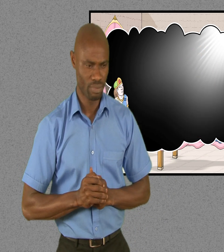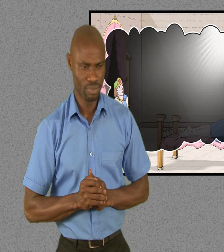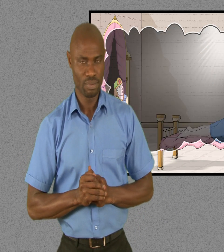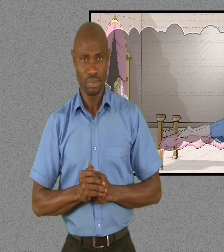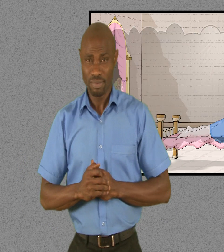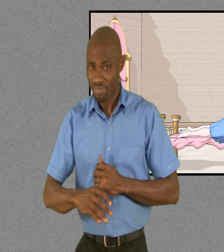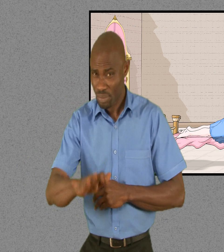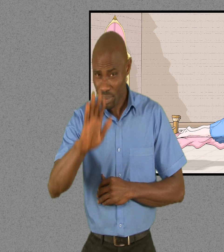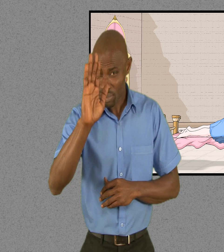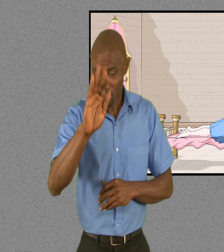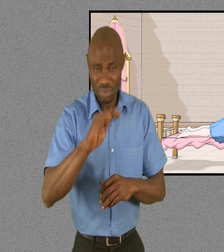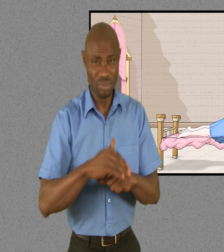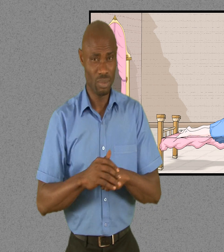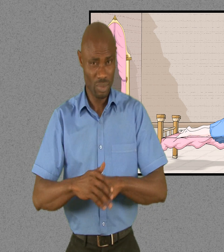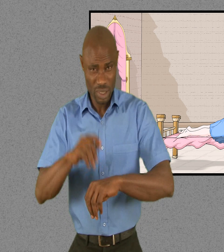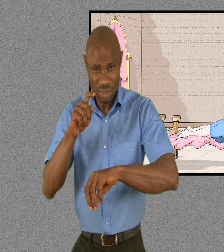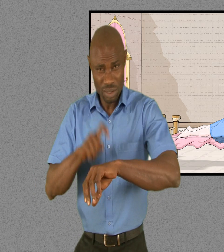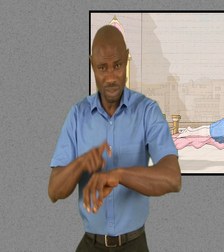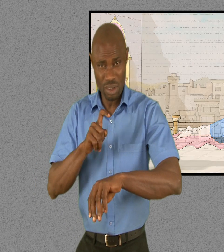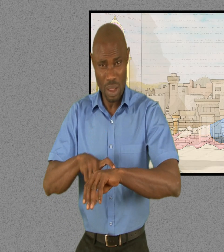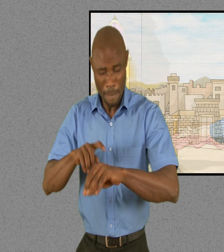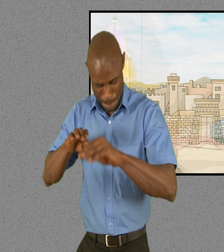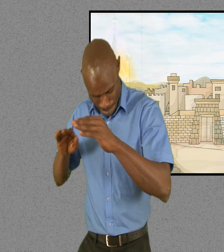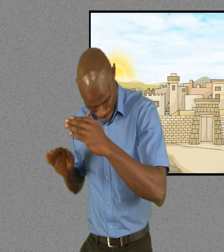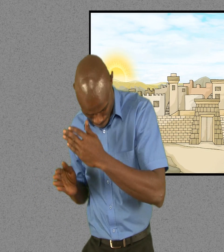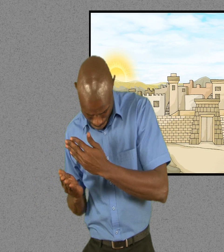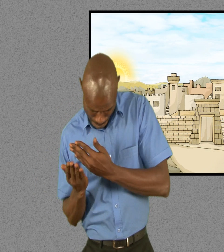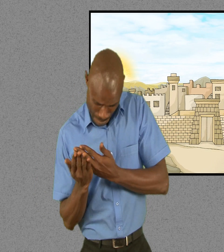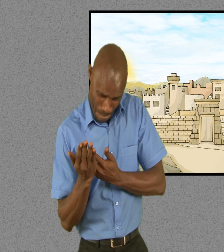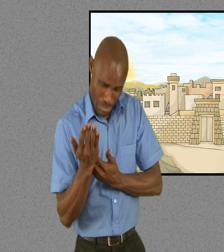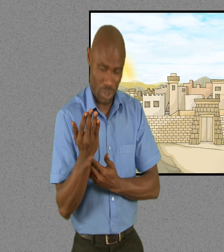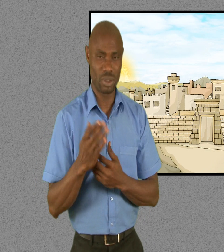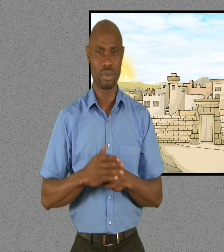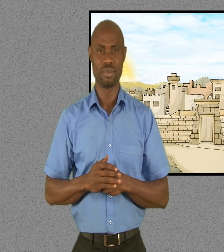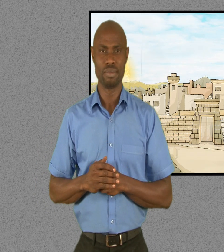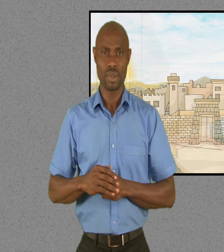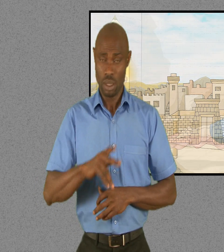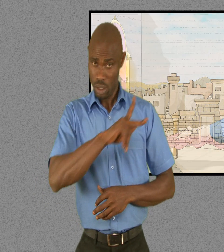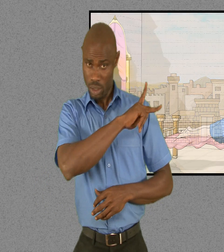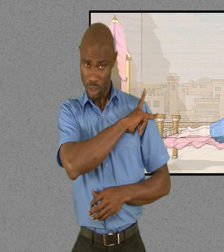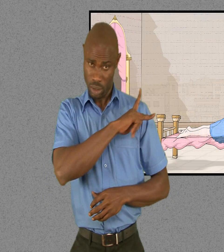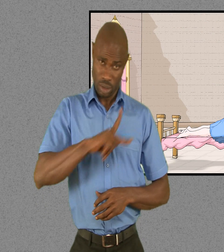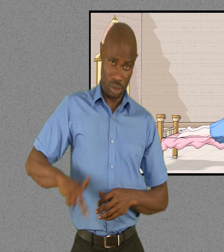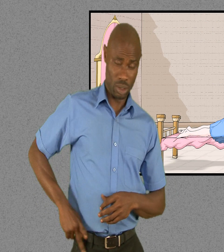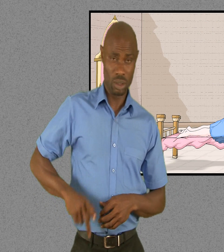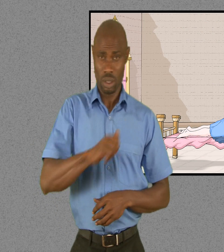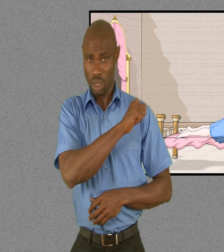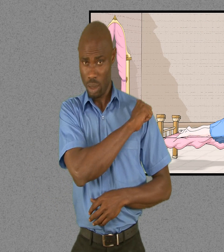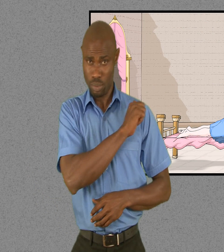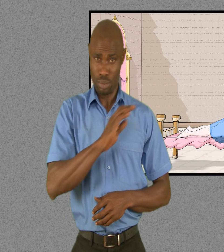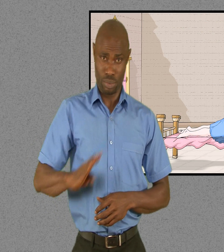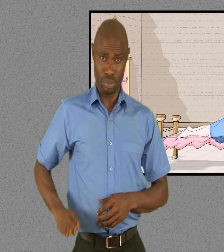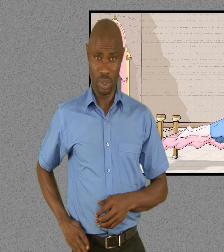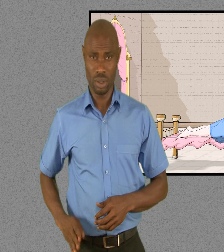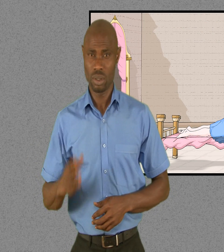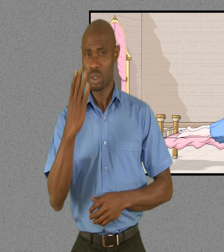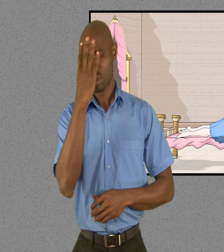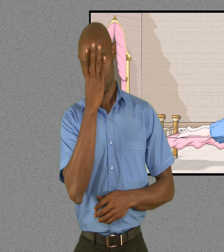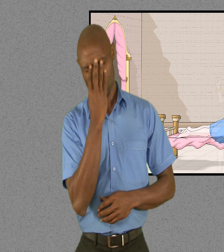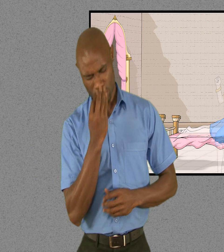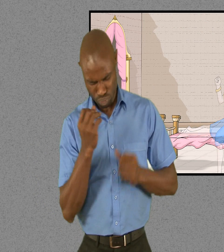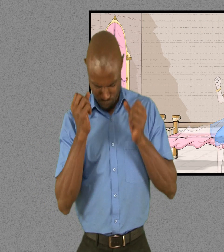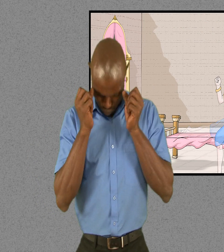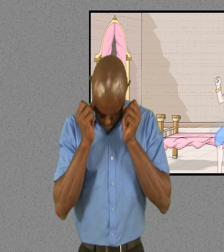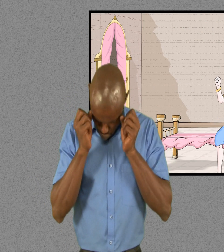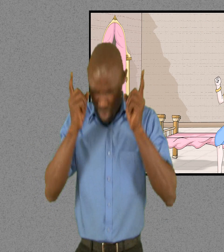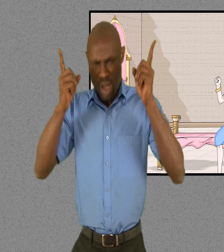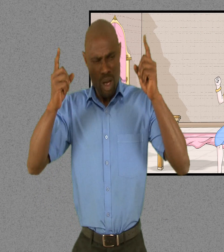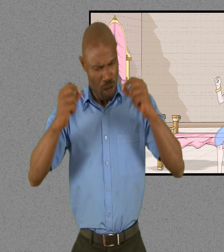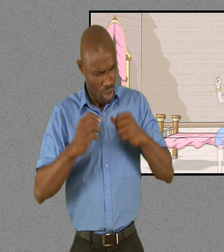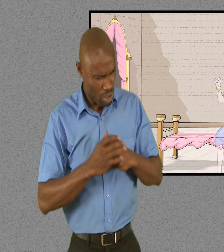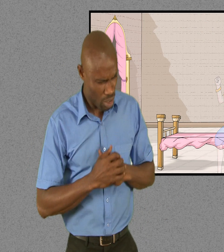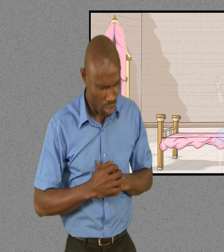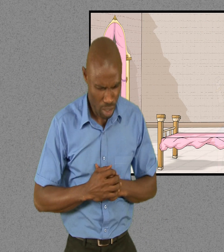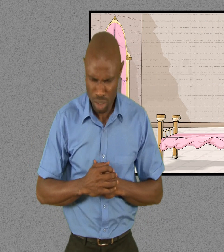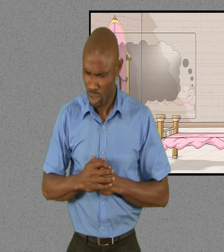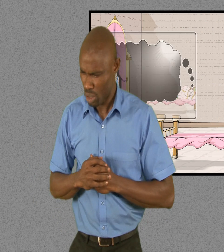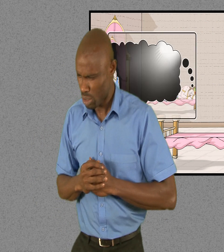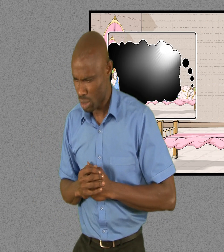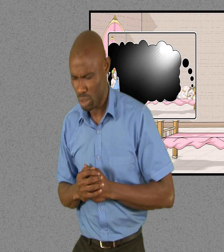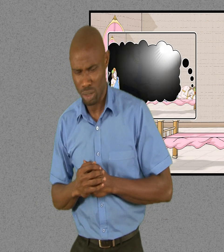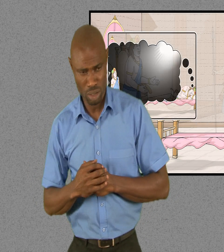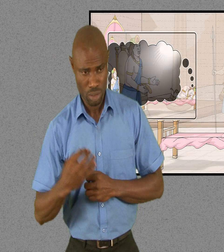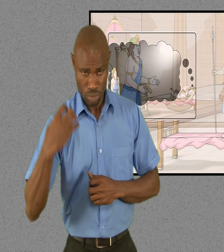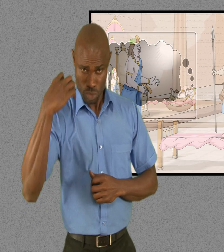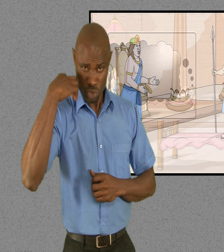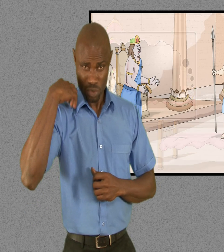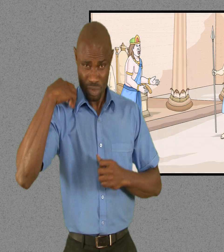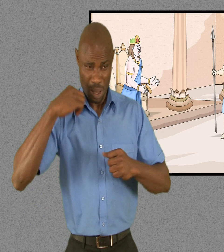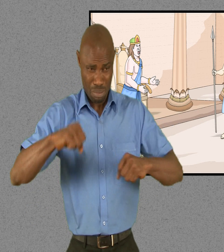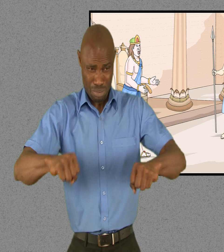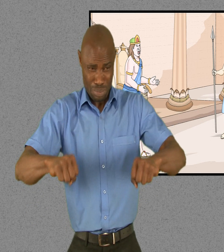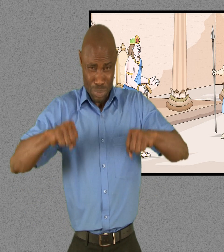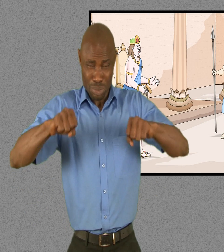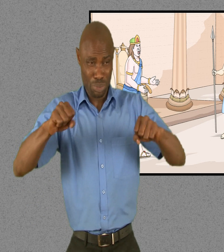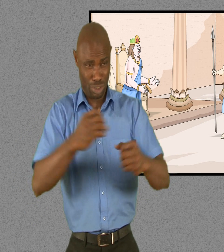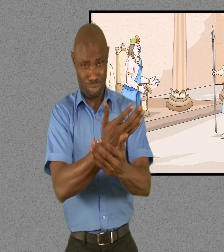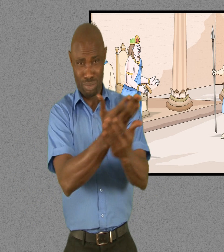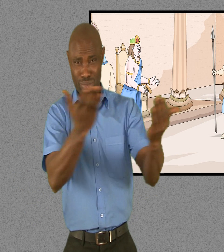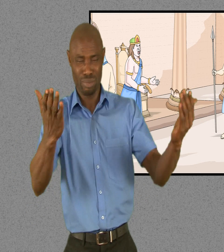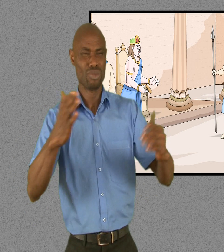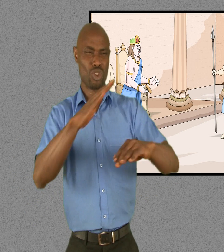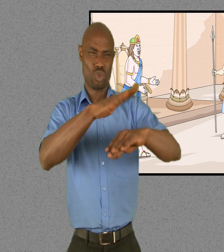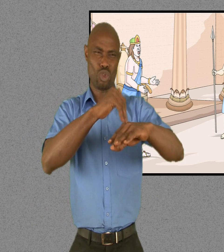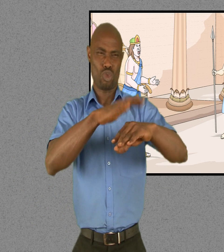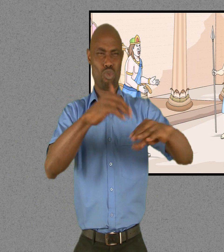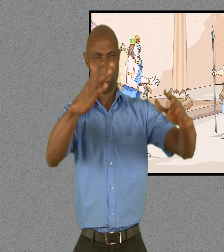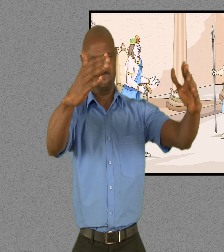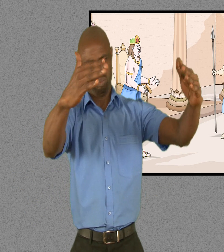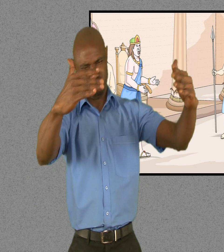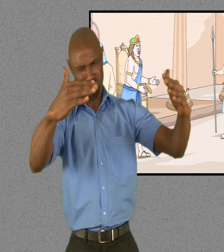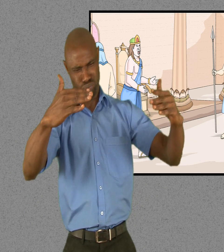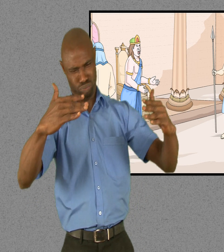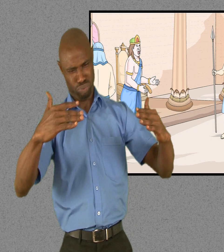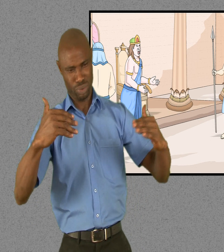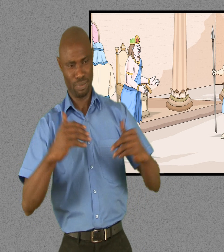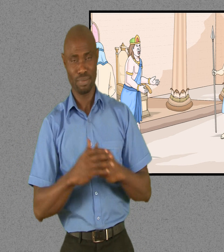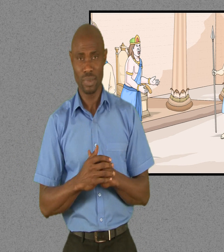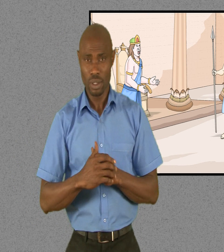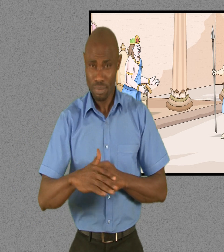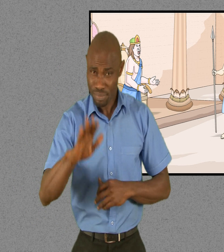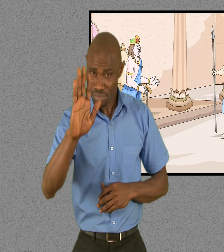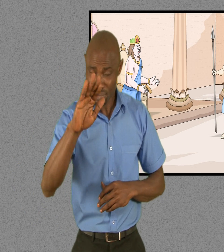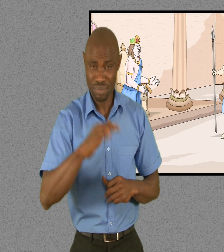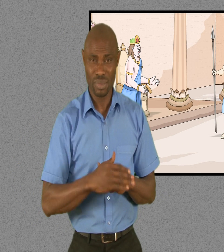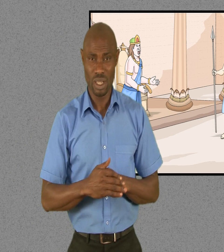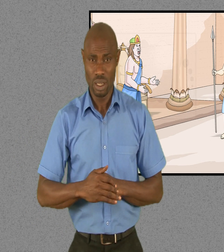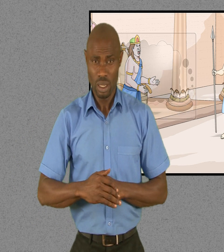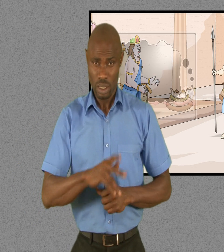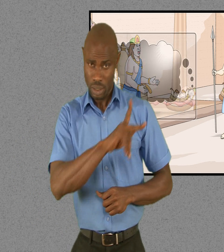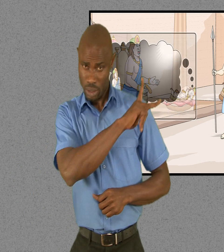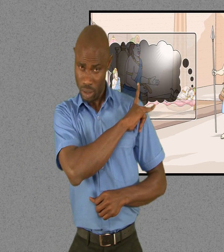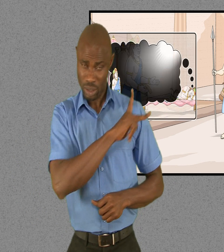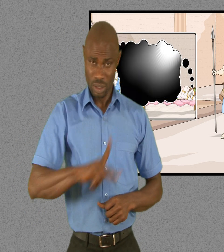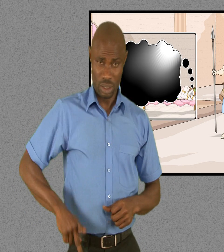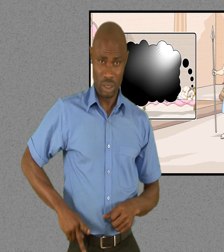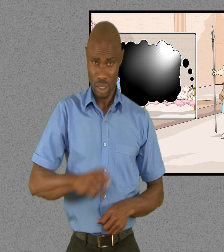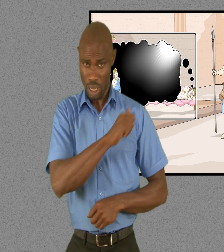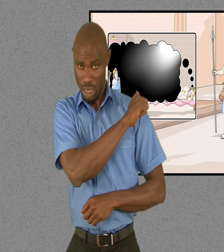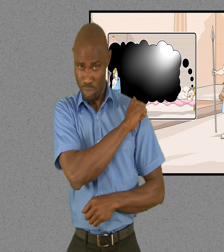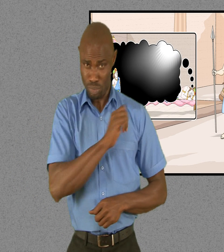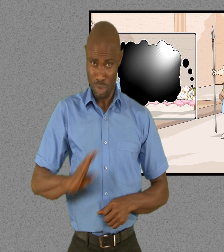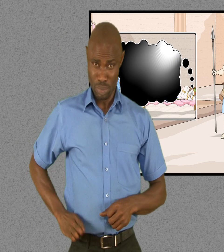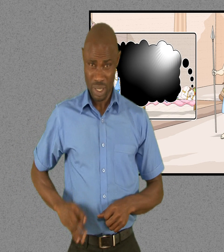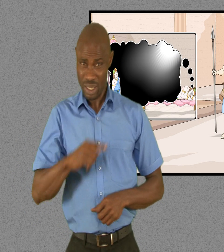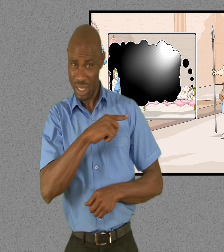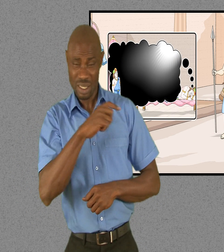Early the next morning Abimelech got up and summoned all his servants;